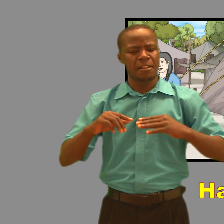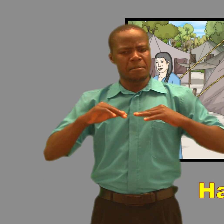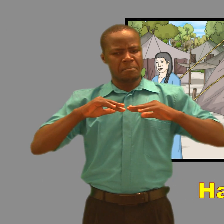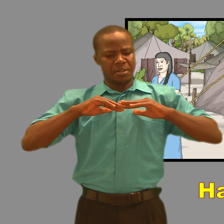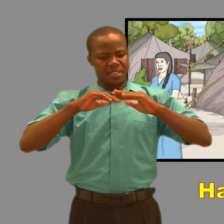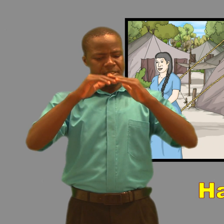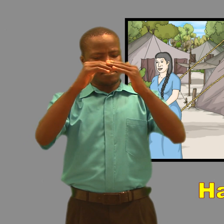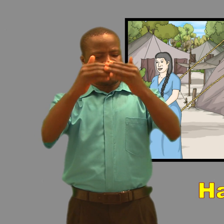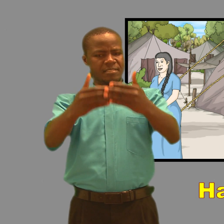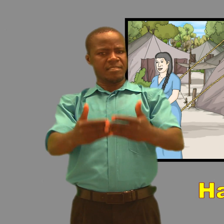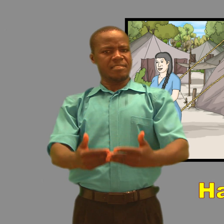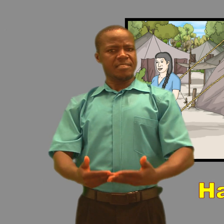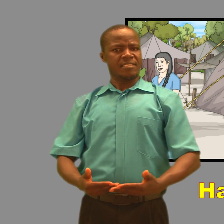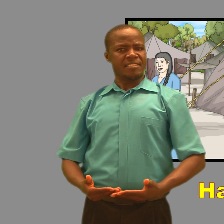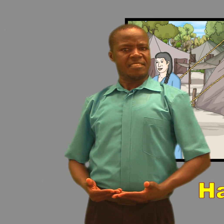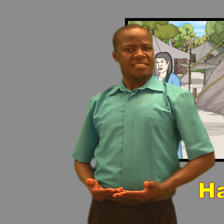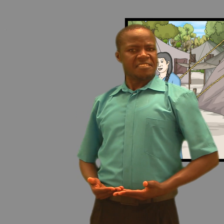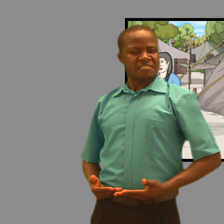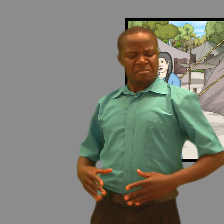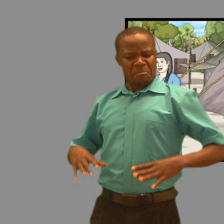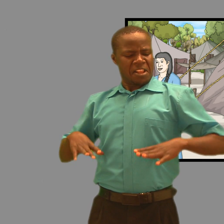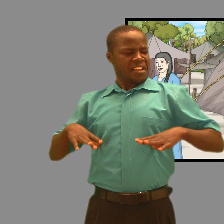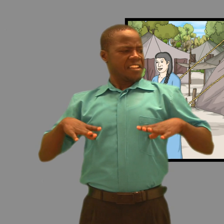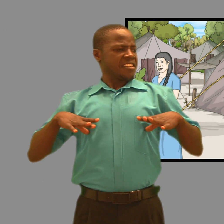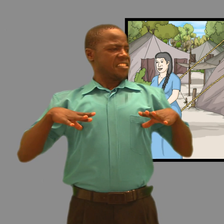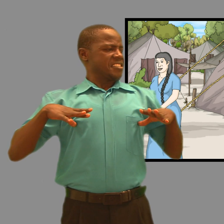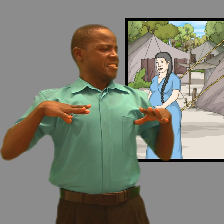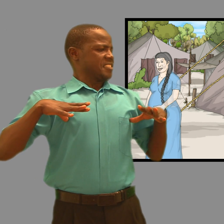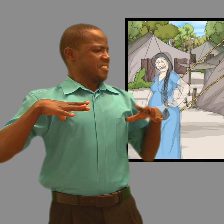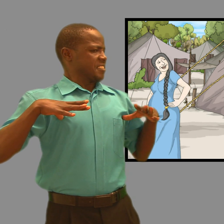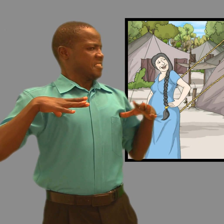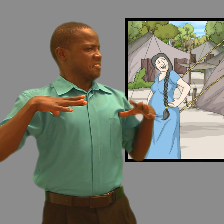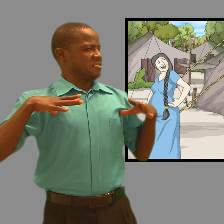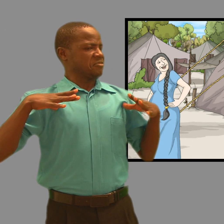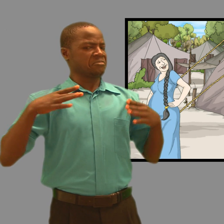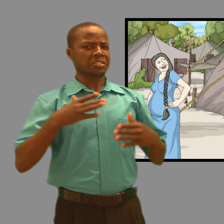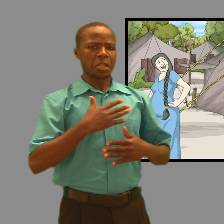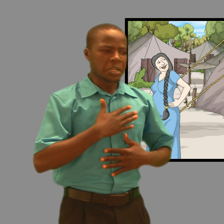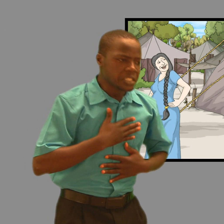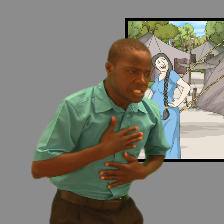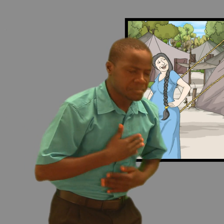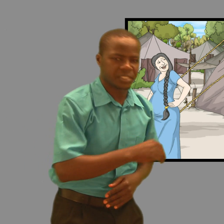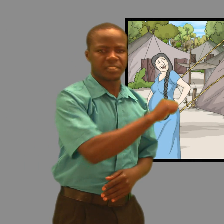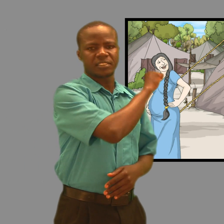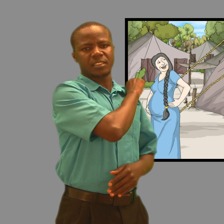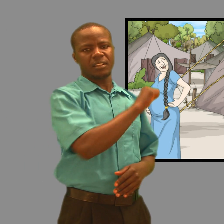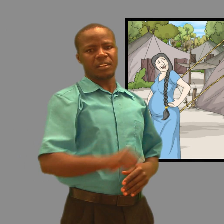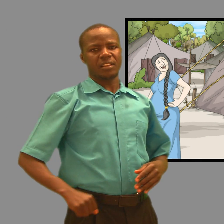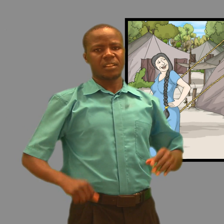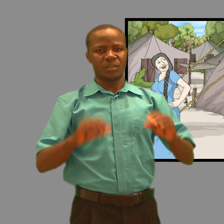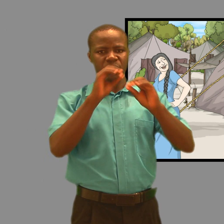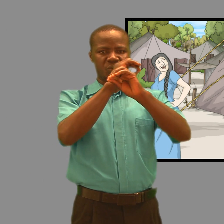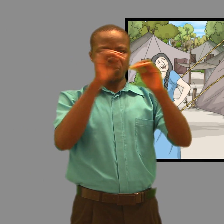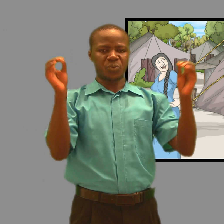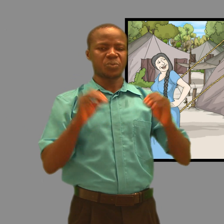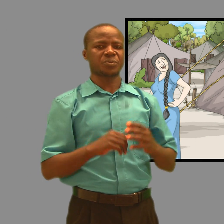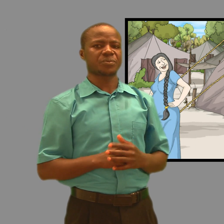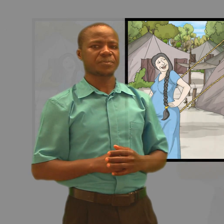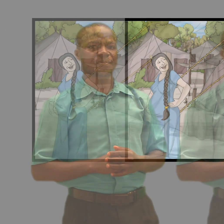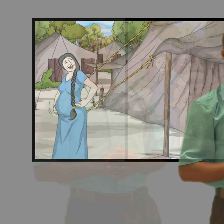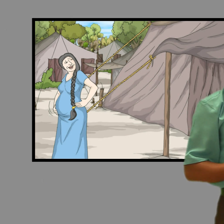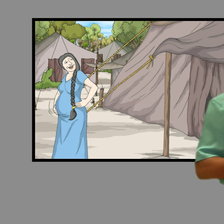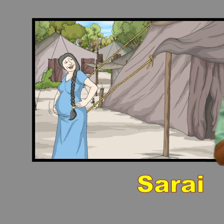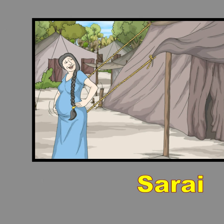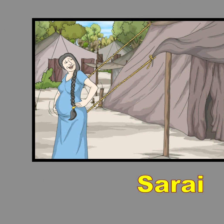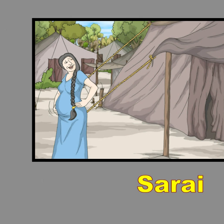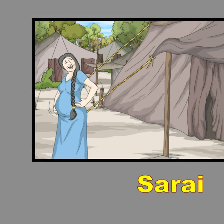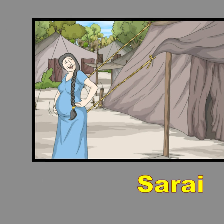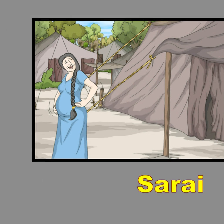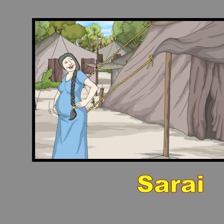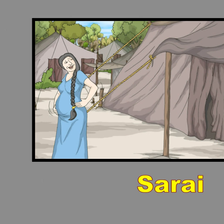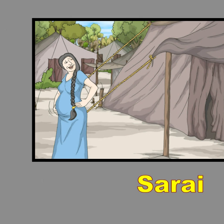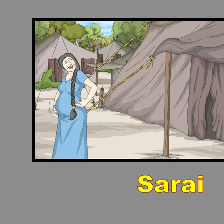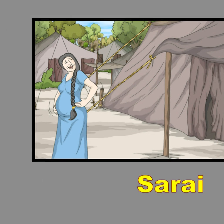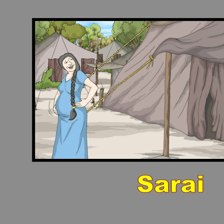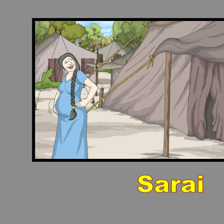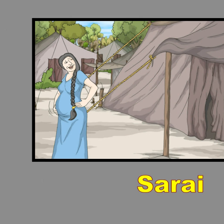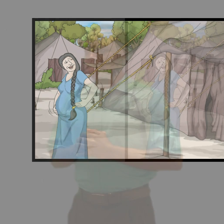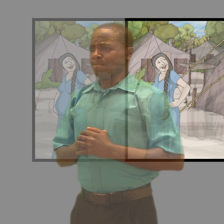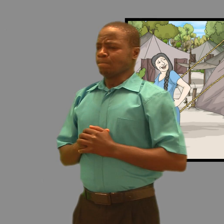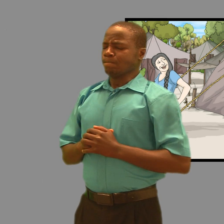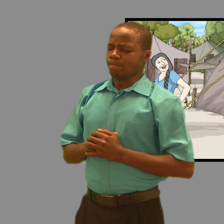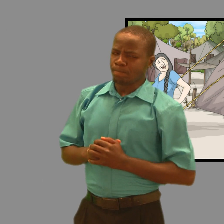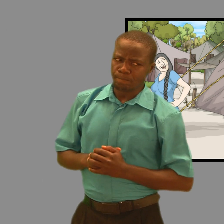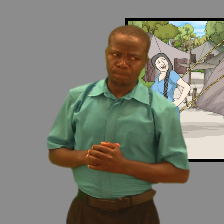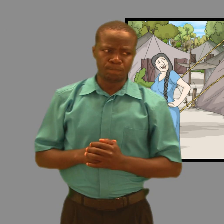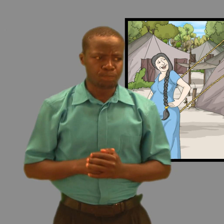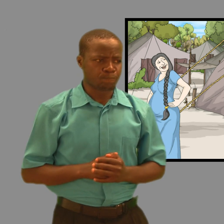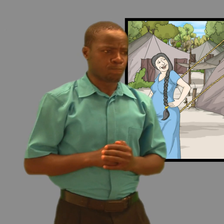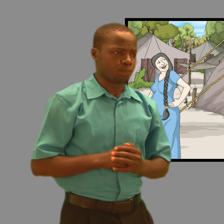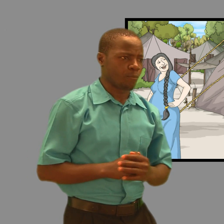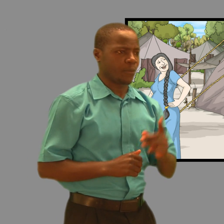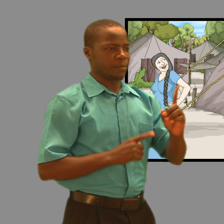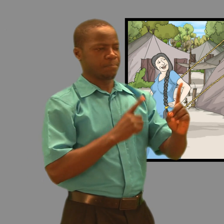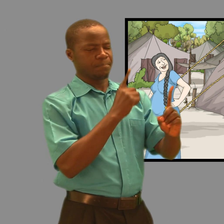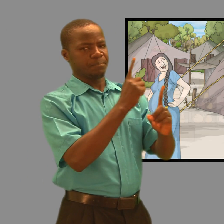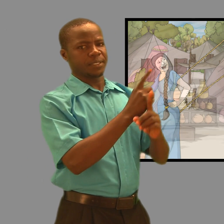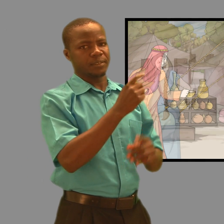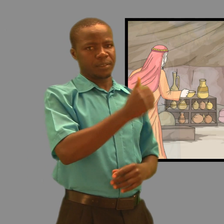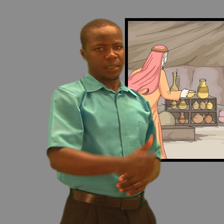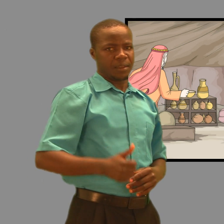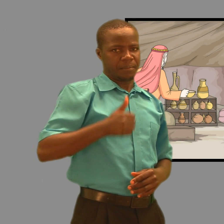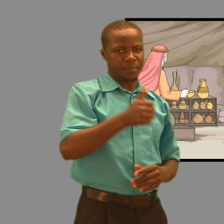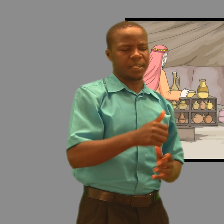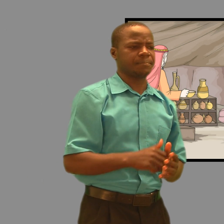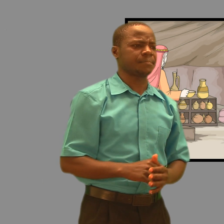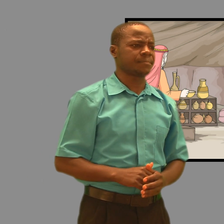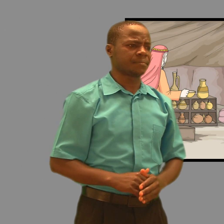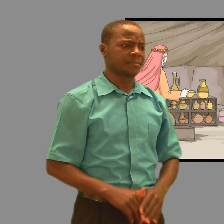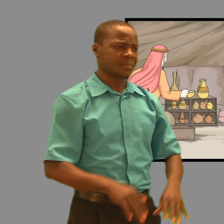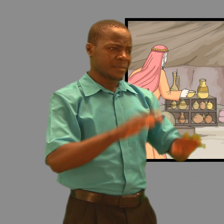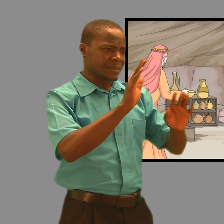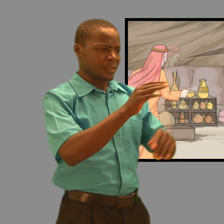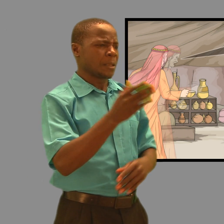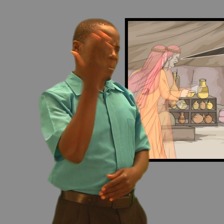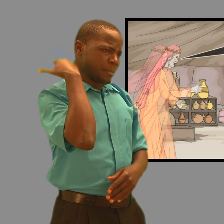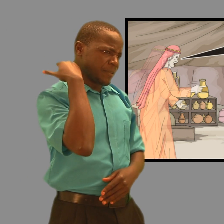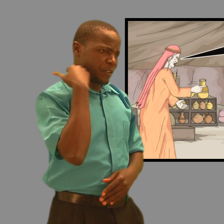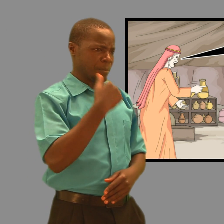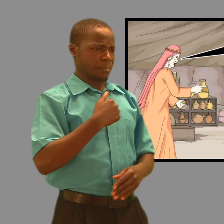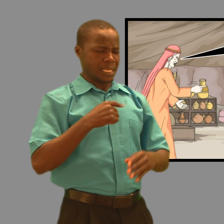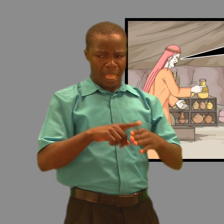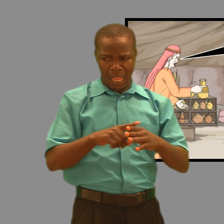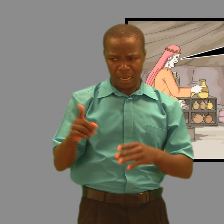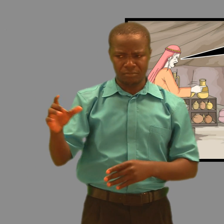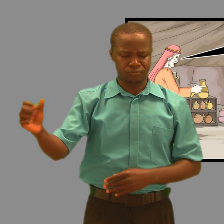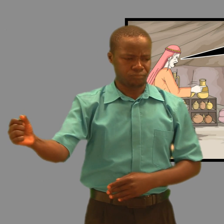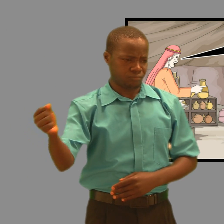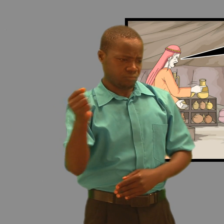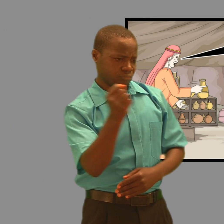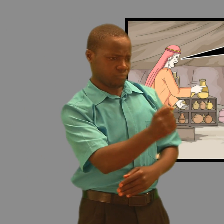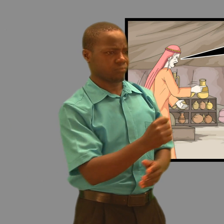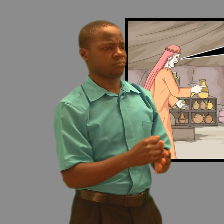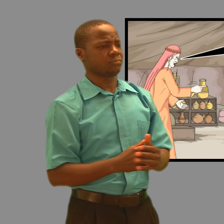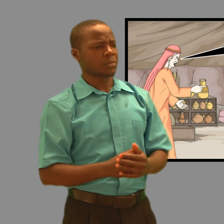But when Hagar realized that she was pregnant, she began to despise her mistress. Then Sarai said to Abram, “May the wrong done to me be upon you!